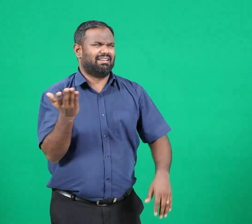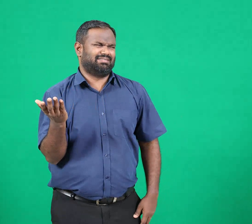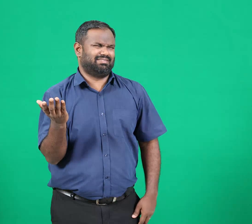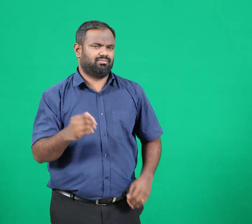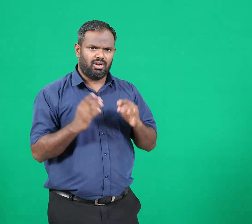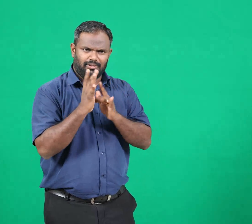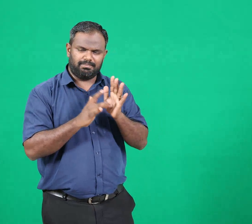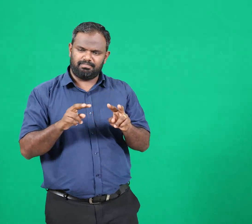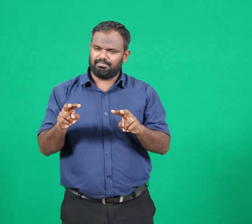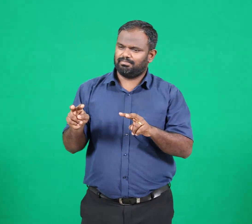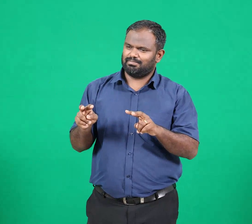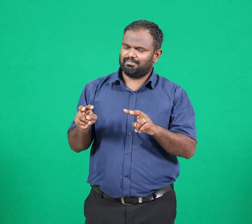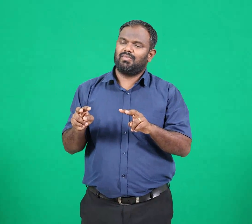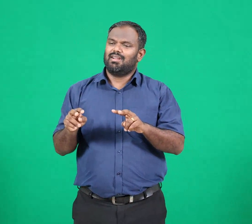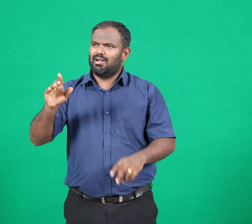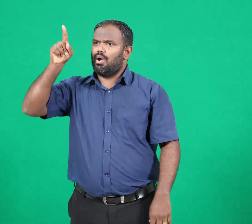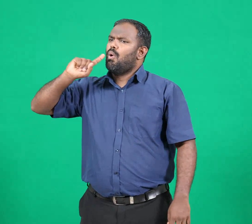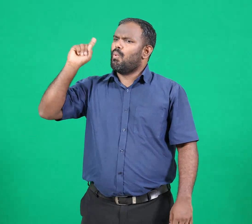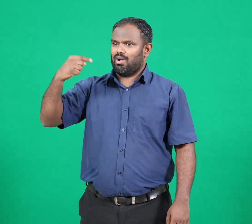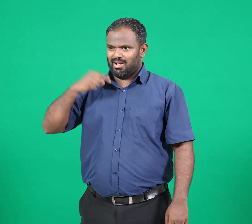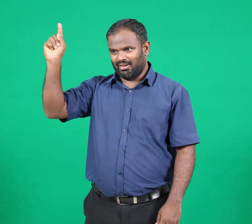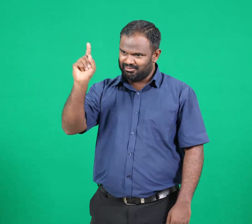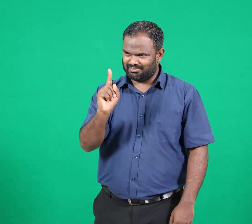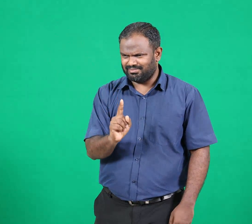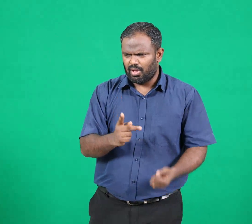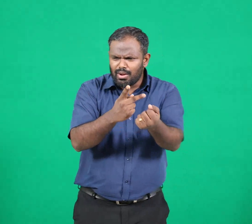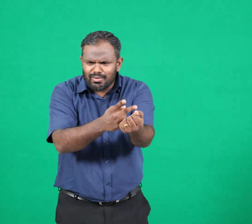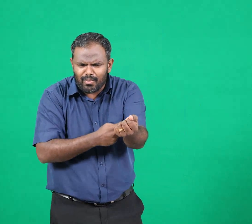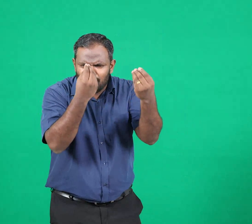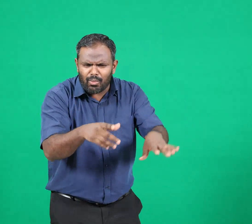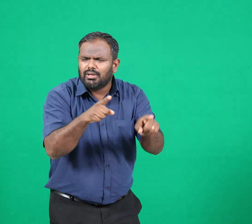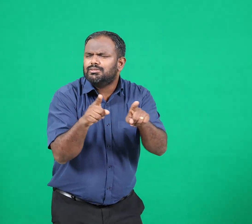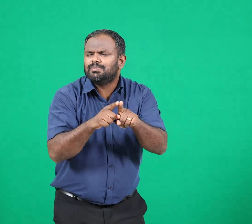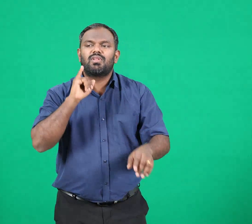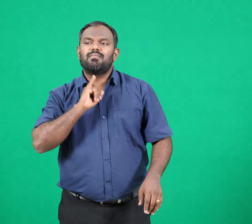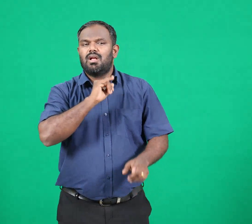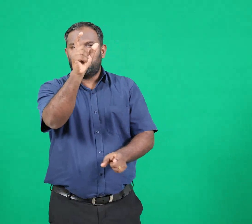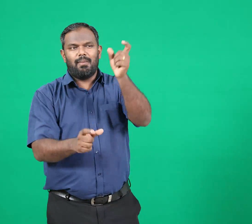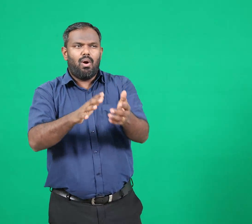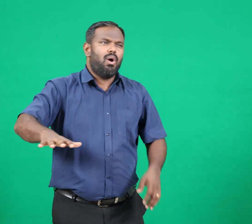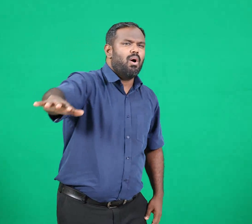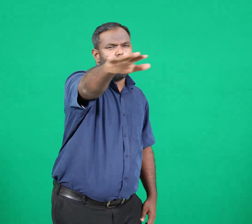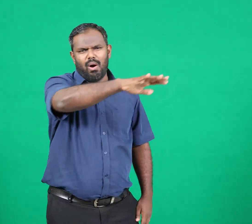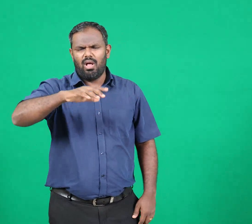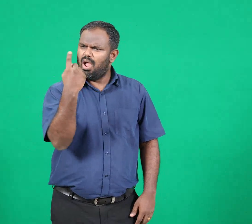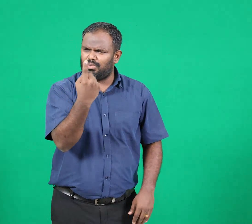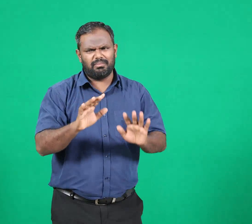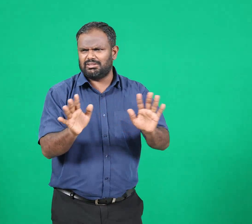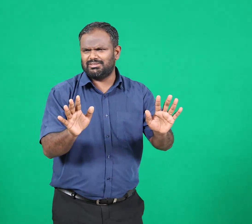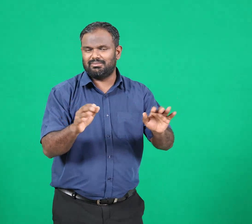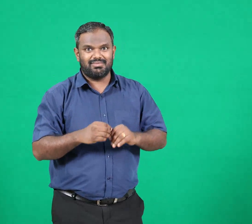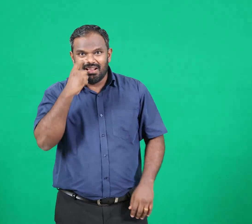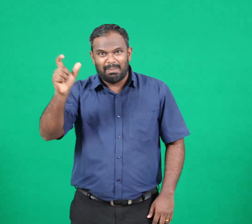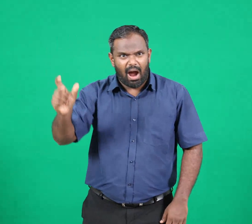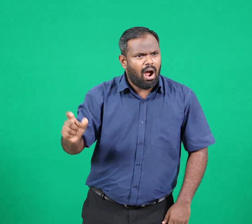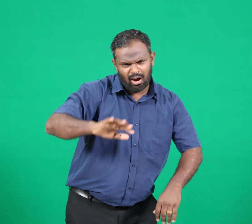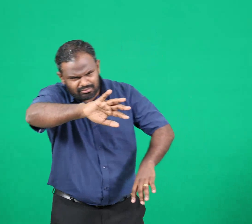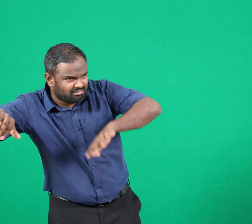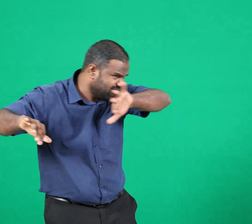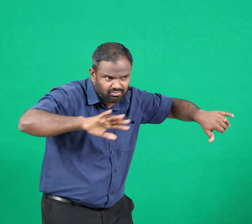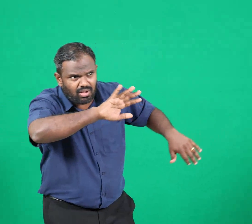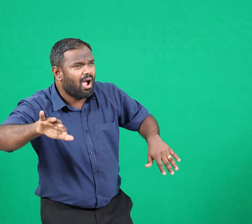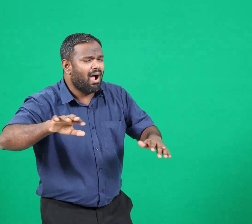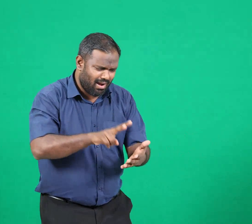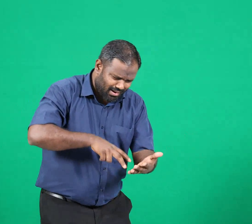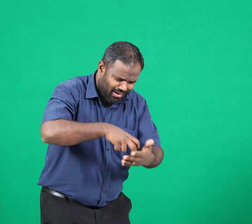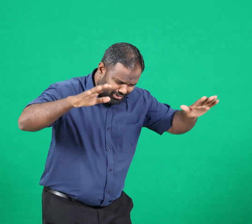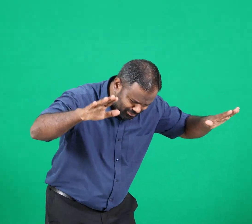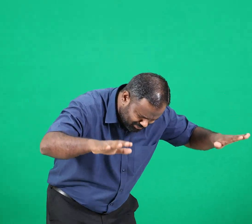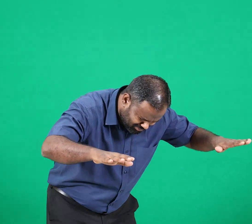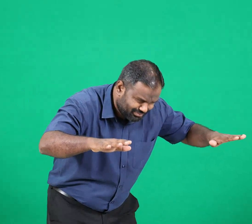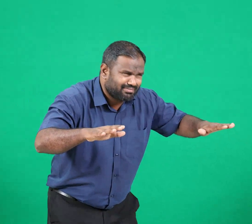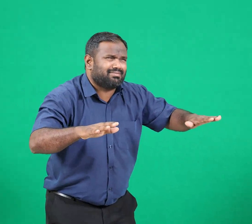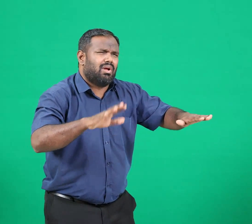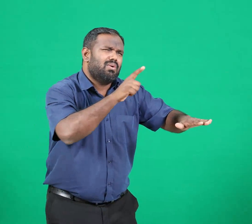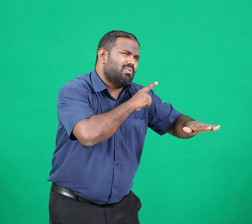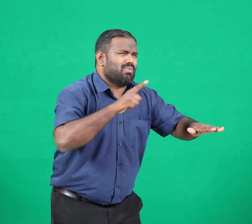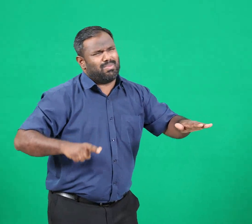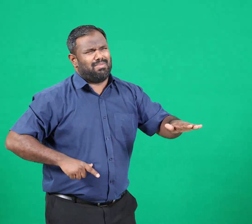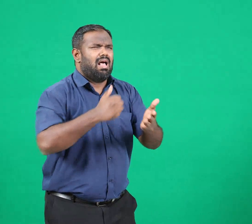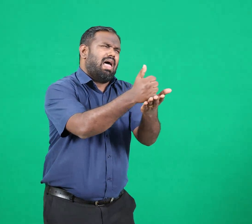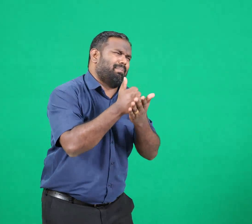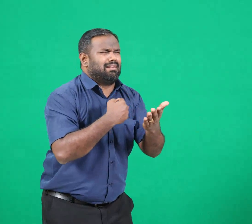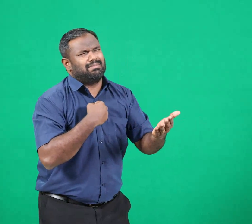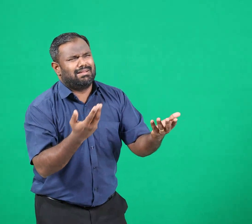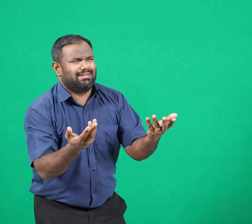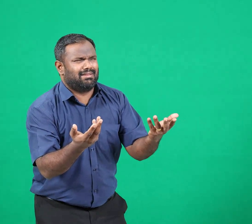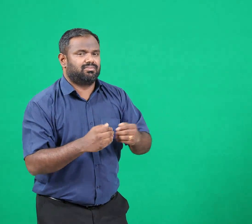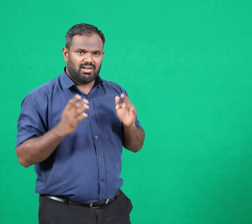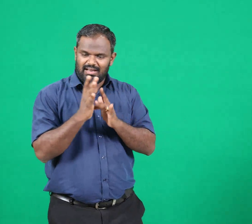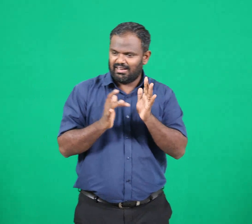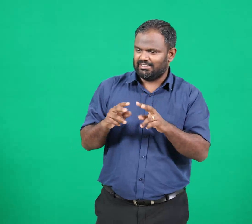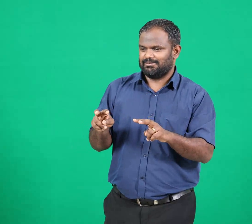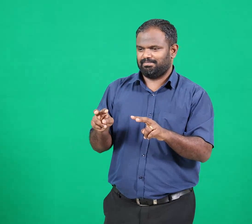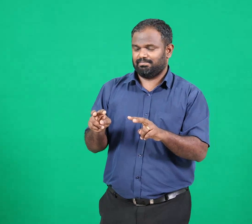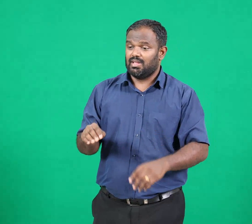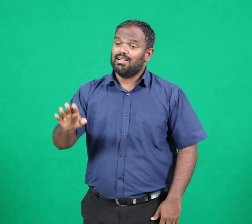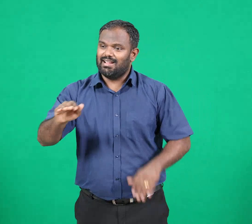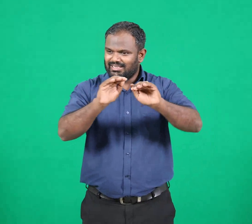He answered, "I was sent only to the lost sheep of the house of Israel." The woman came and knelt before Him. " Lord, help me!" she said.